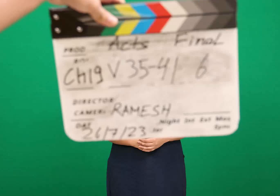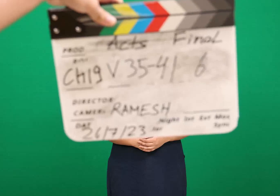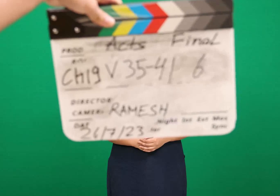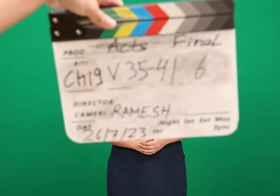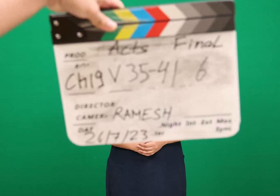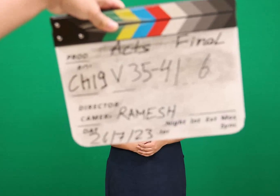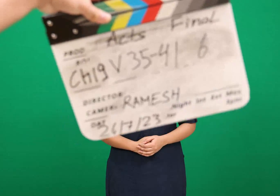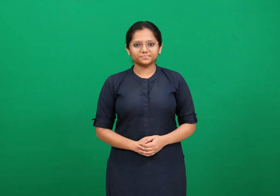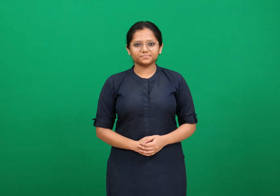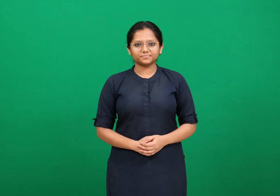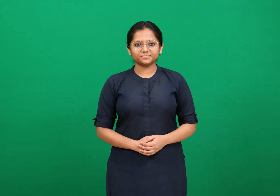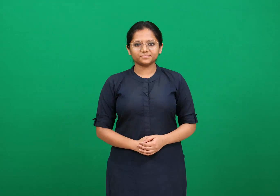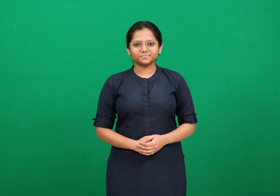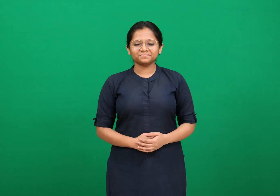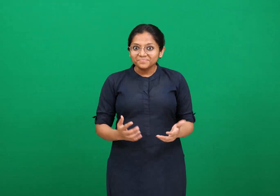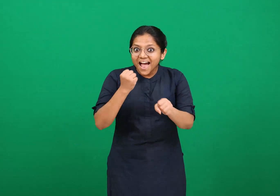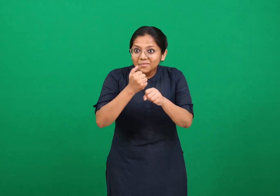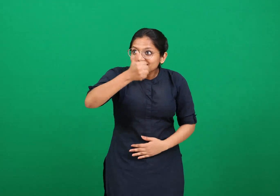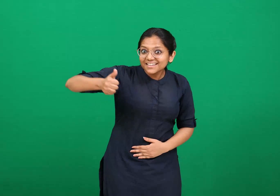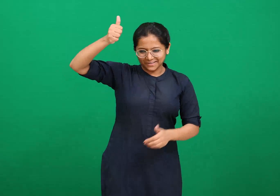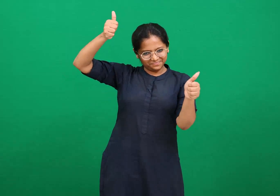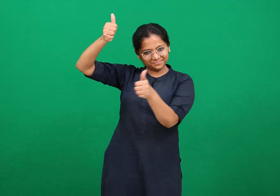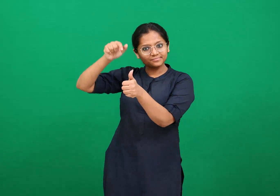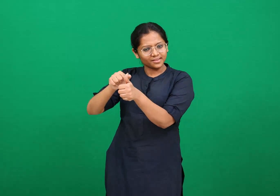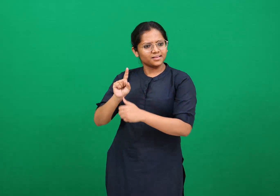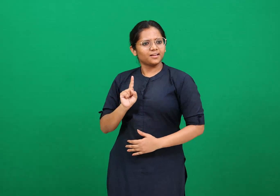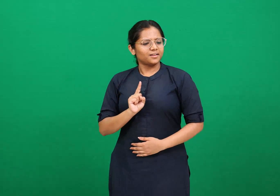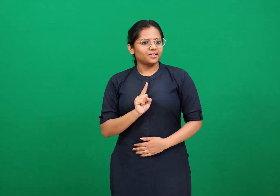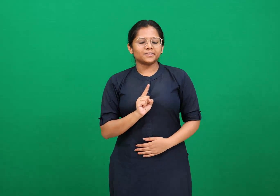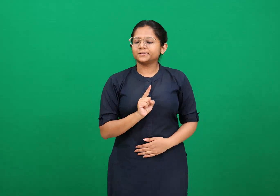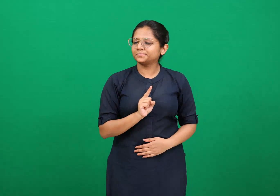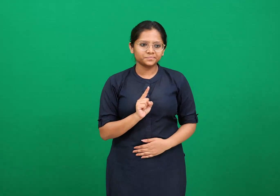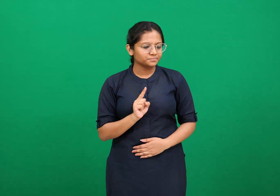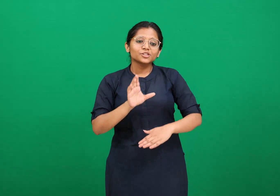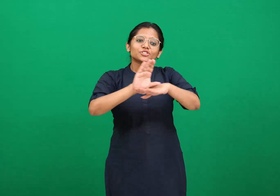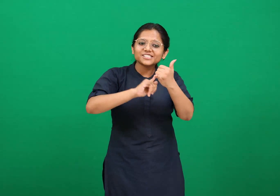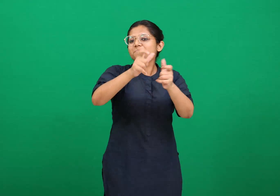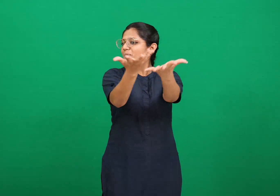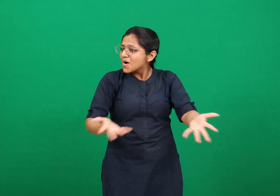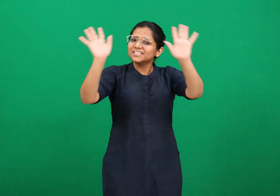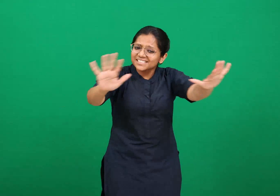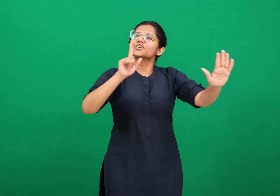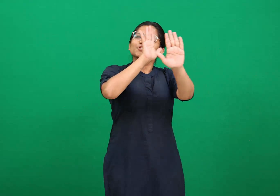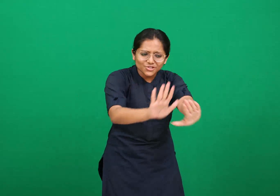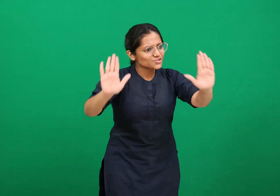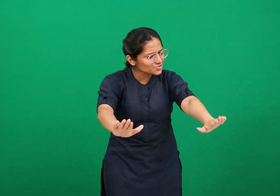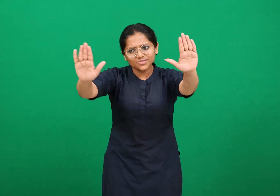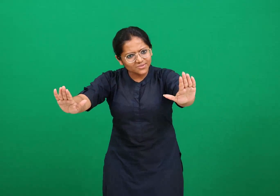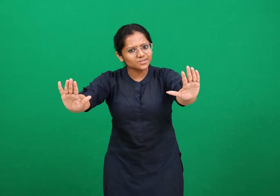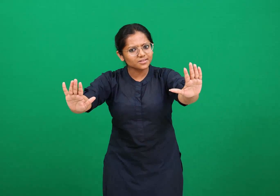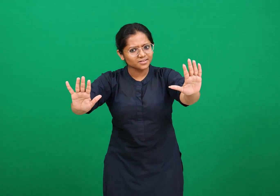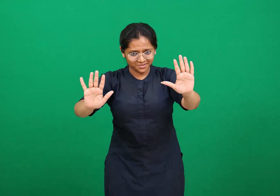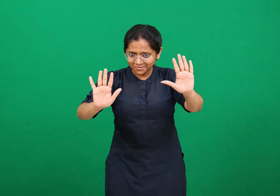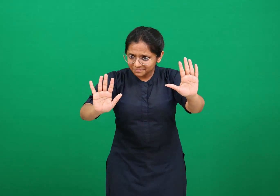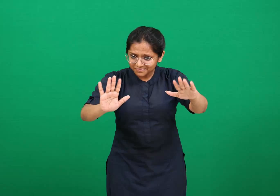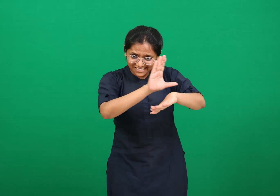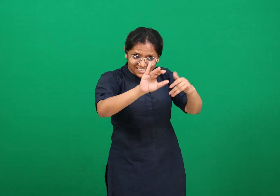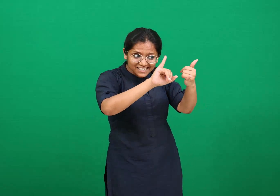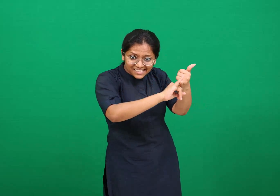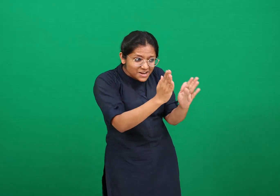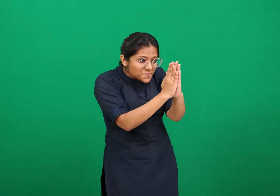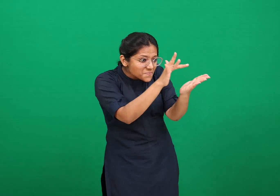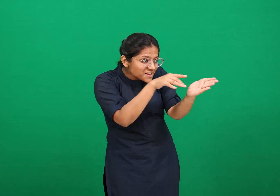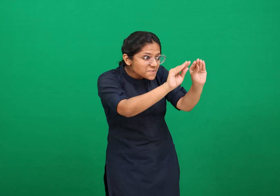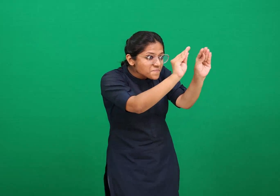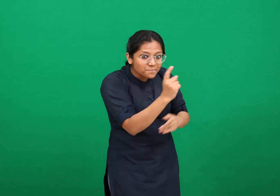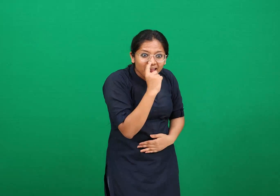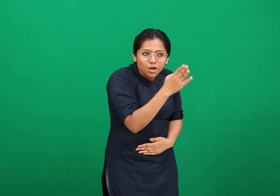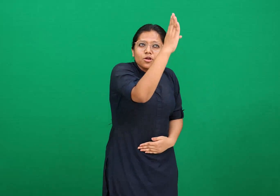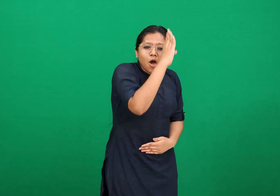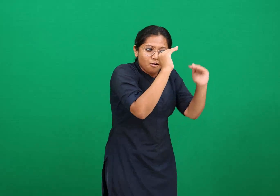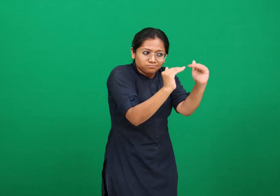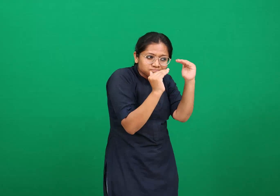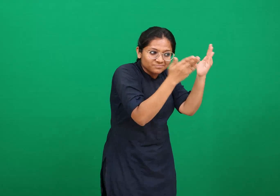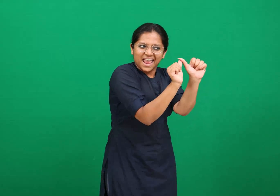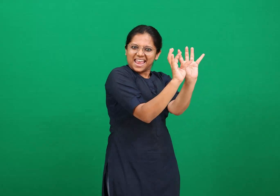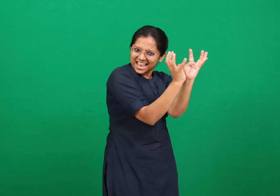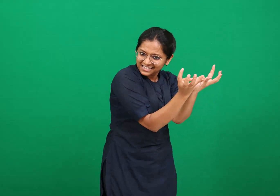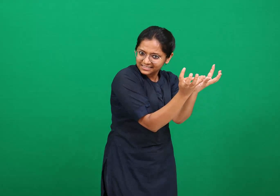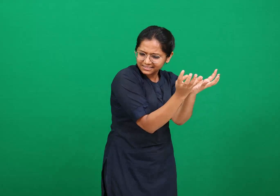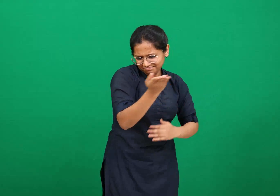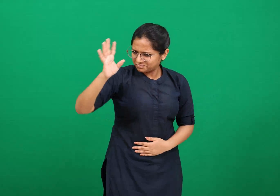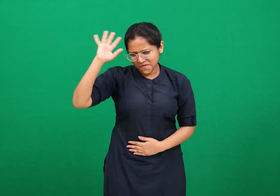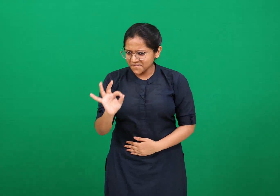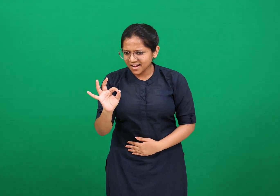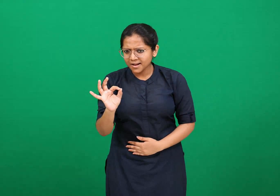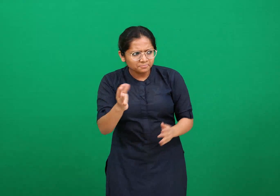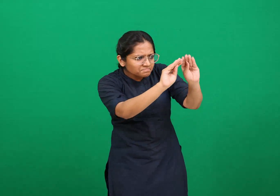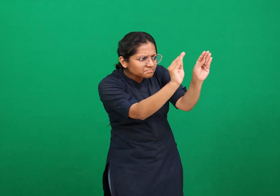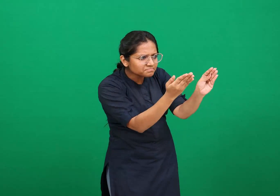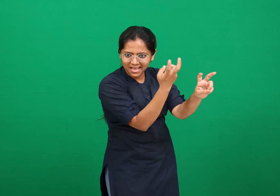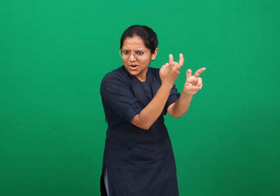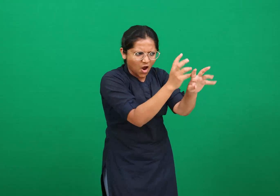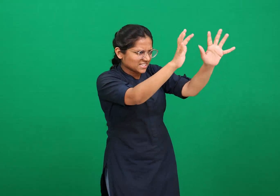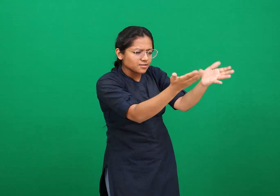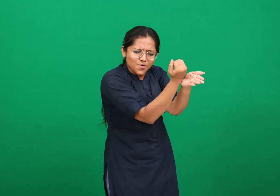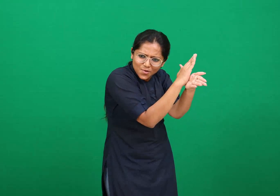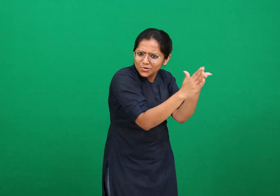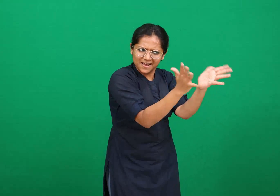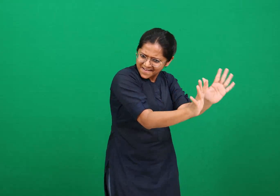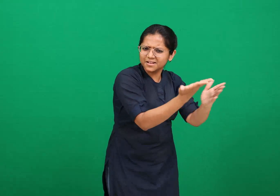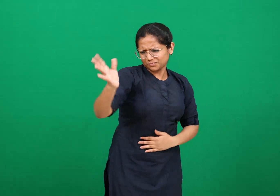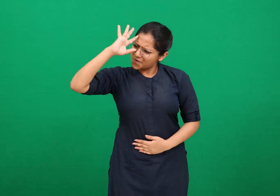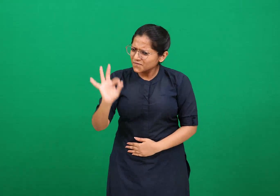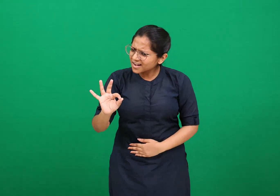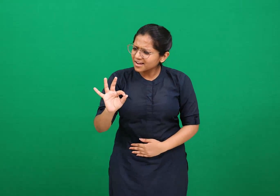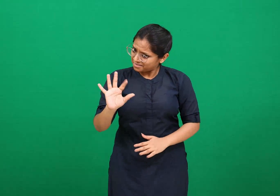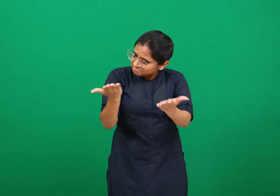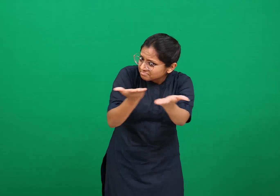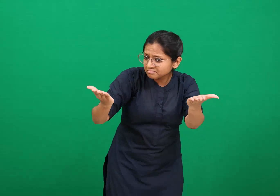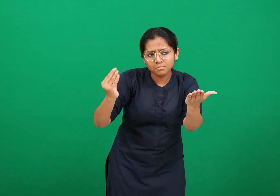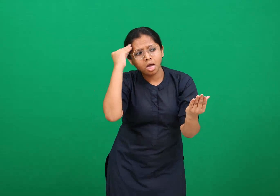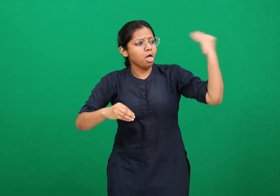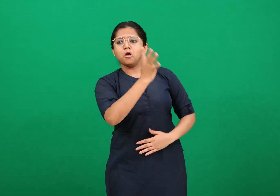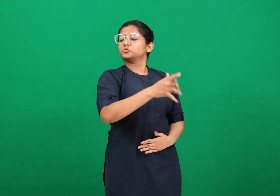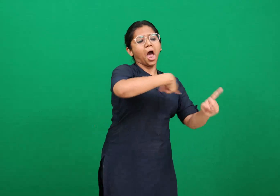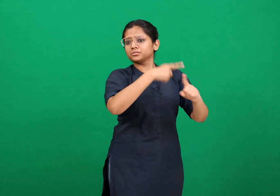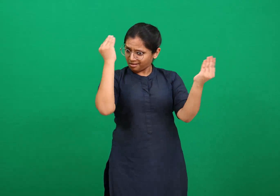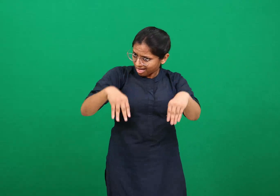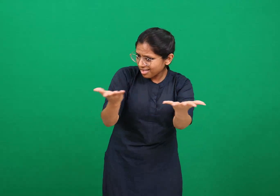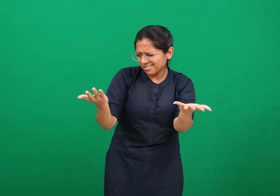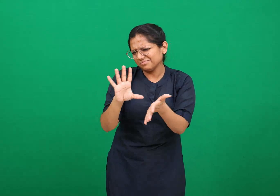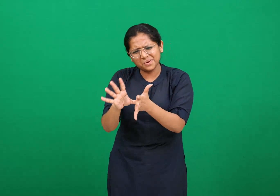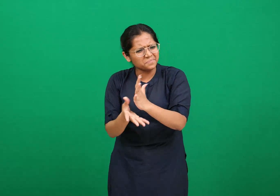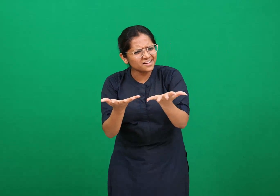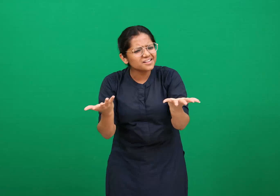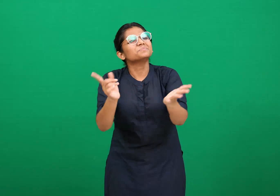Finally the city clerk quieted the crowd and declared, "Men of Ephesus, doesn' t everyone know that the city of Ephesus is guardian of the temple of the great Artemis and of her image, which fell from heaven?